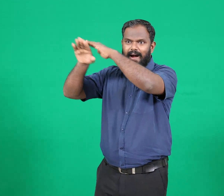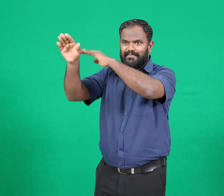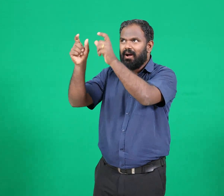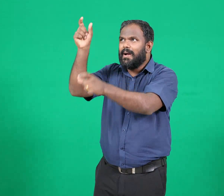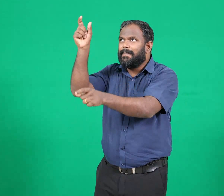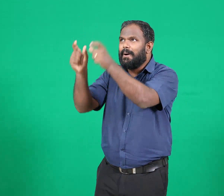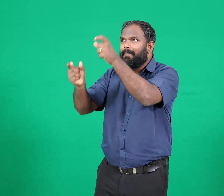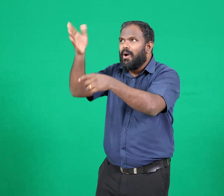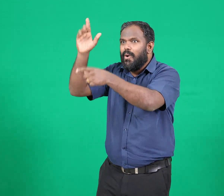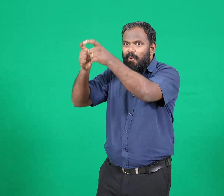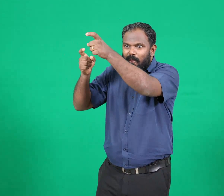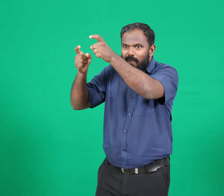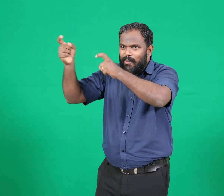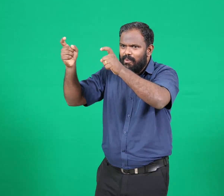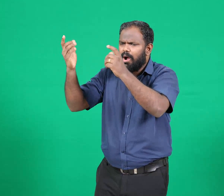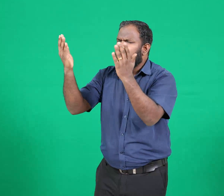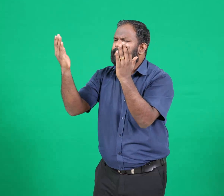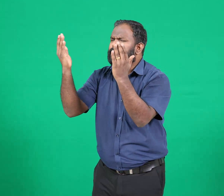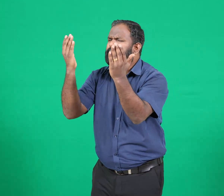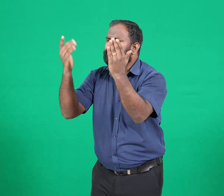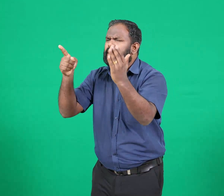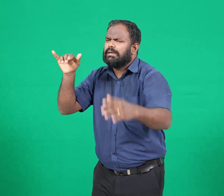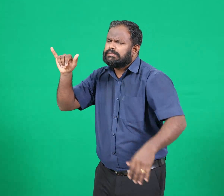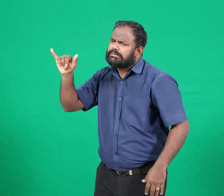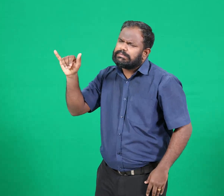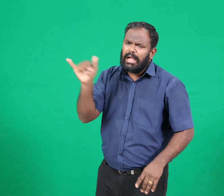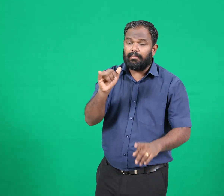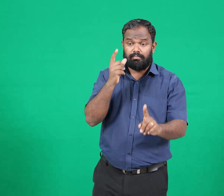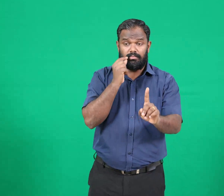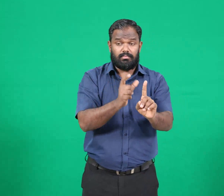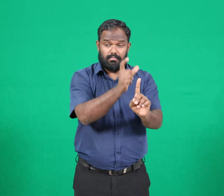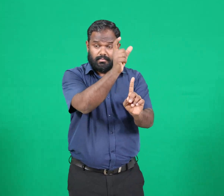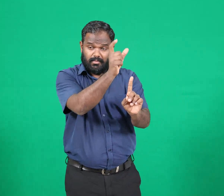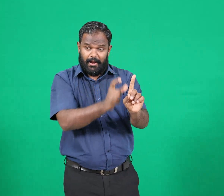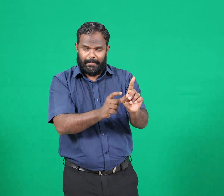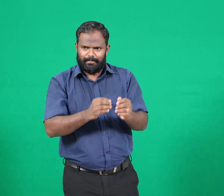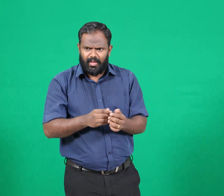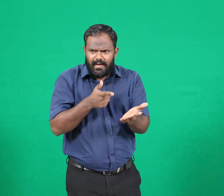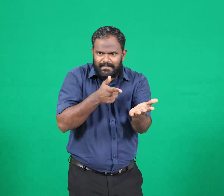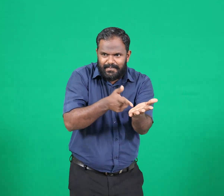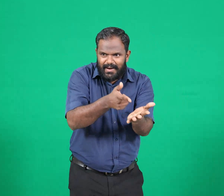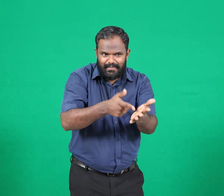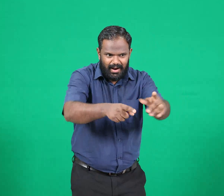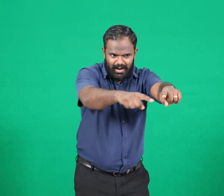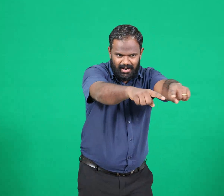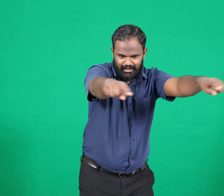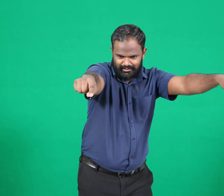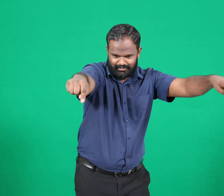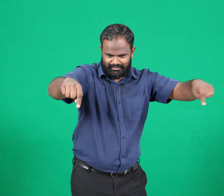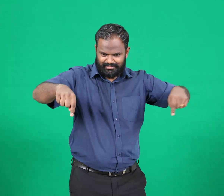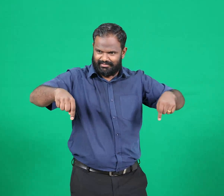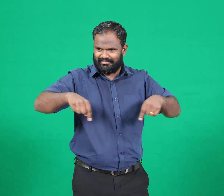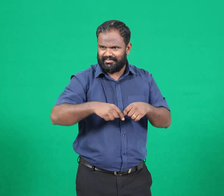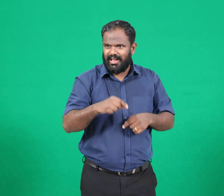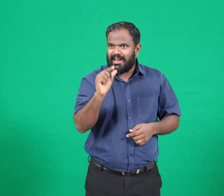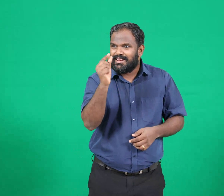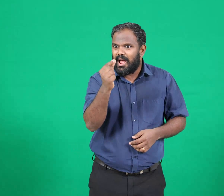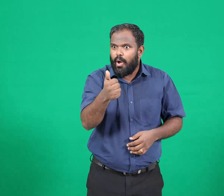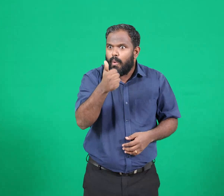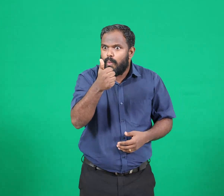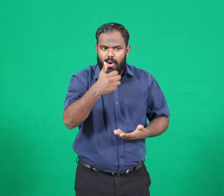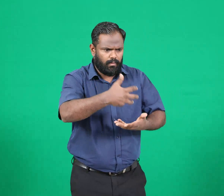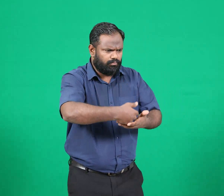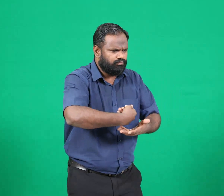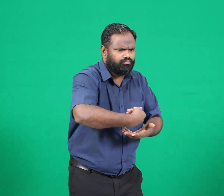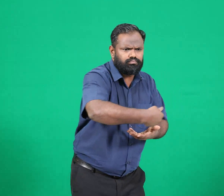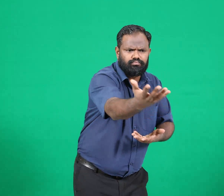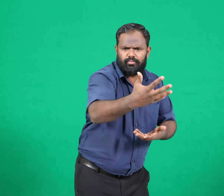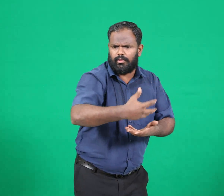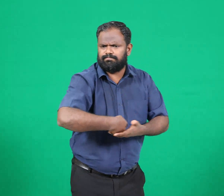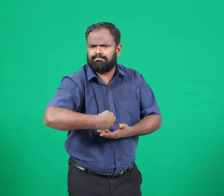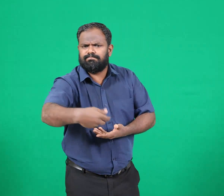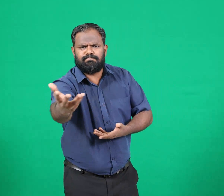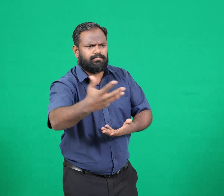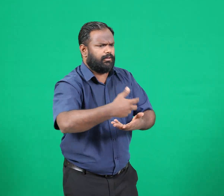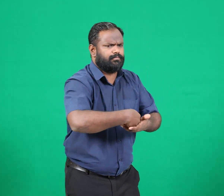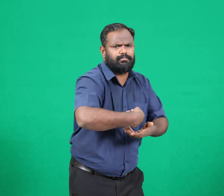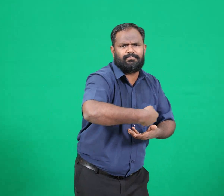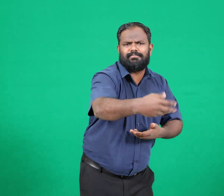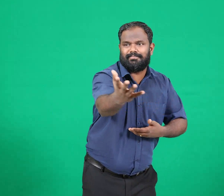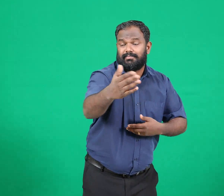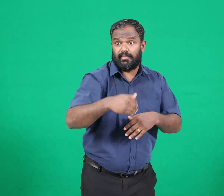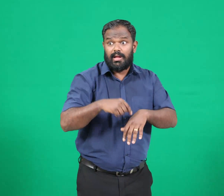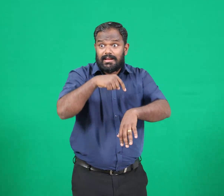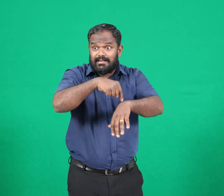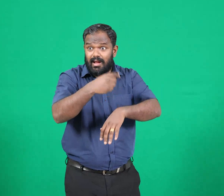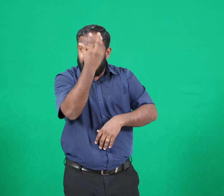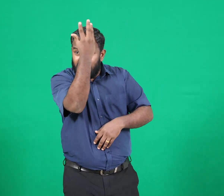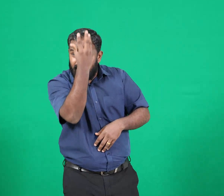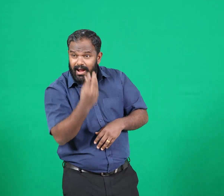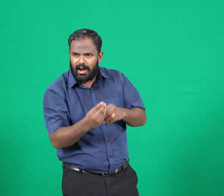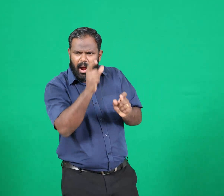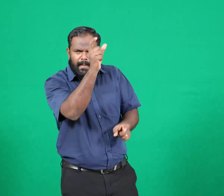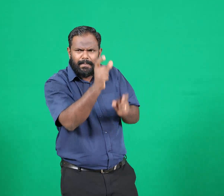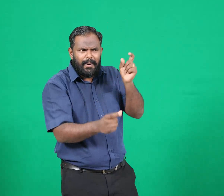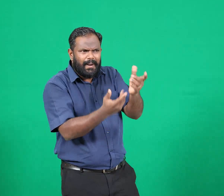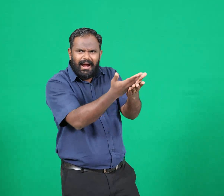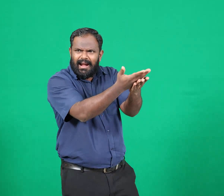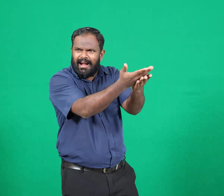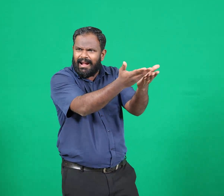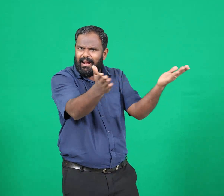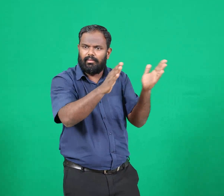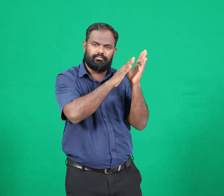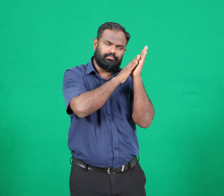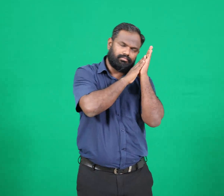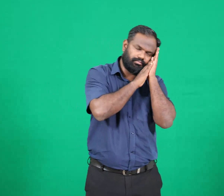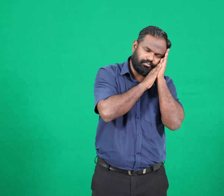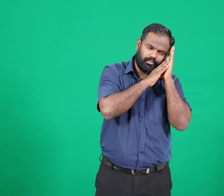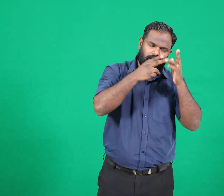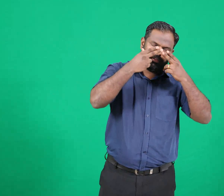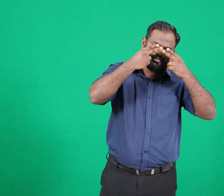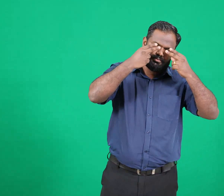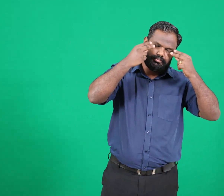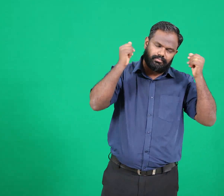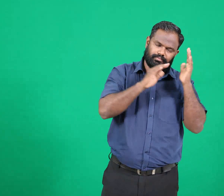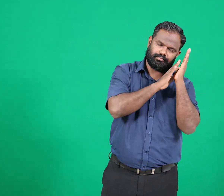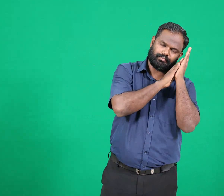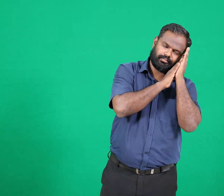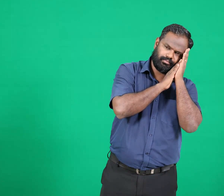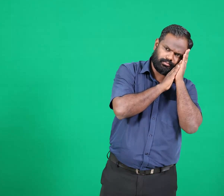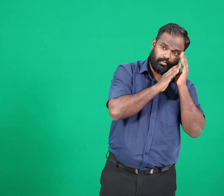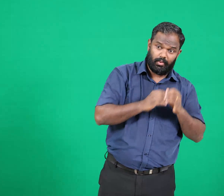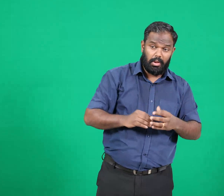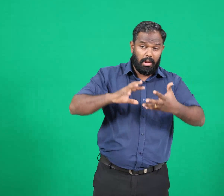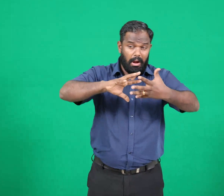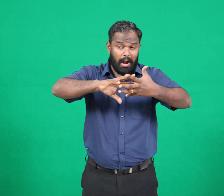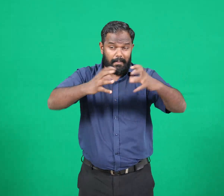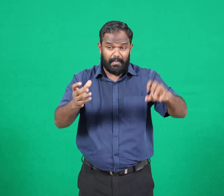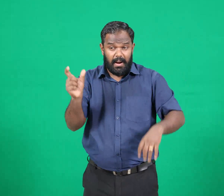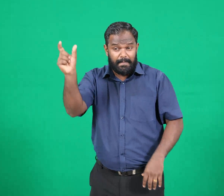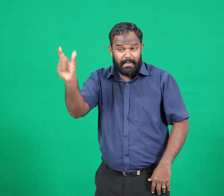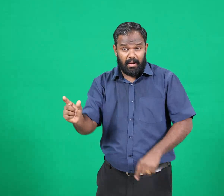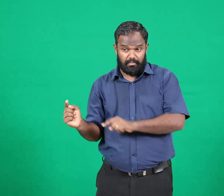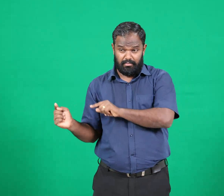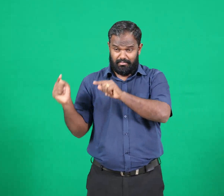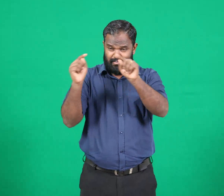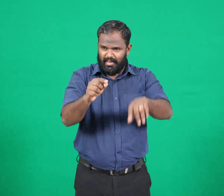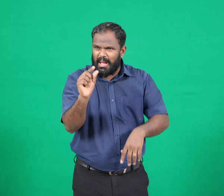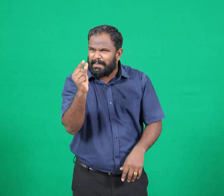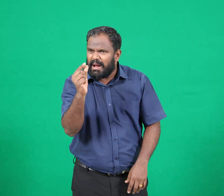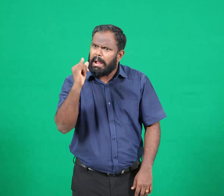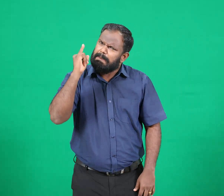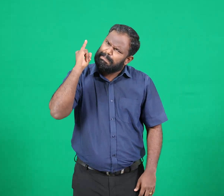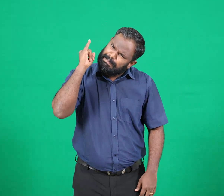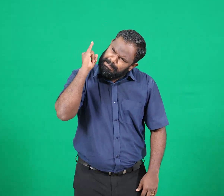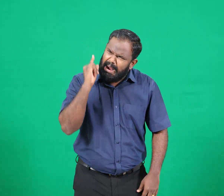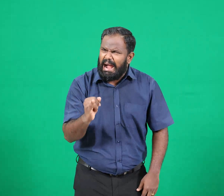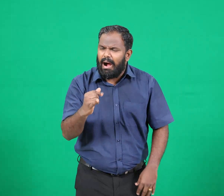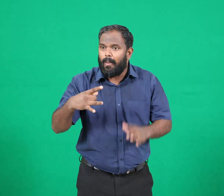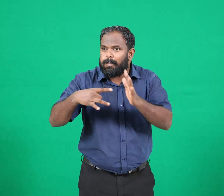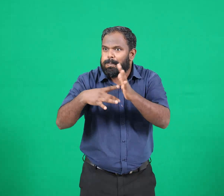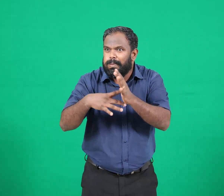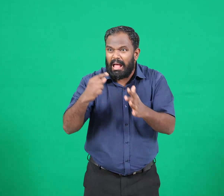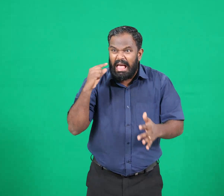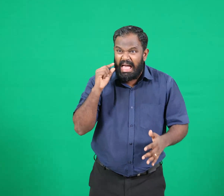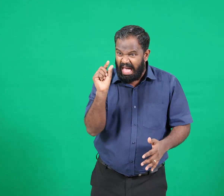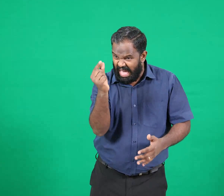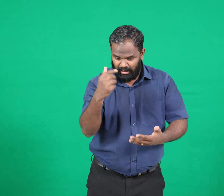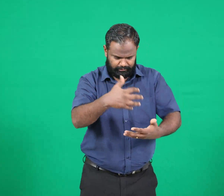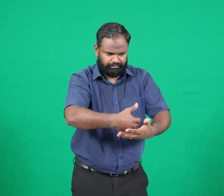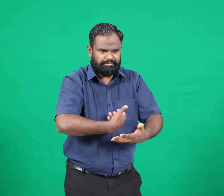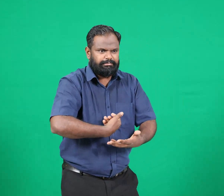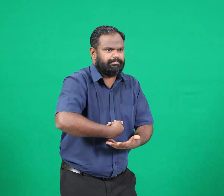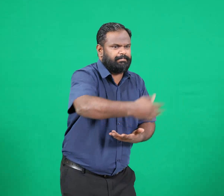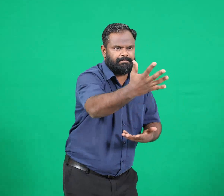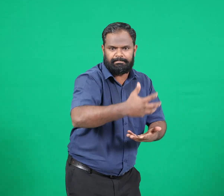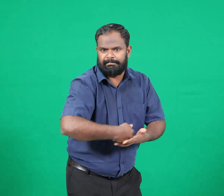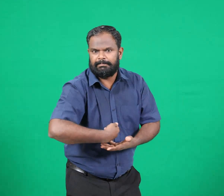But while everyone was asleep, his enemy came and sowed weeds among the wheat, and slipped away.